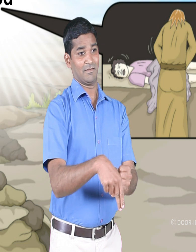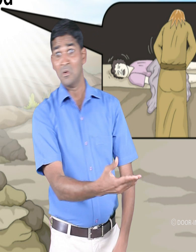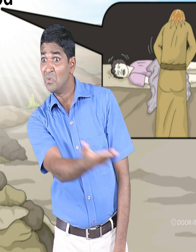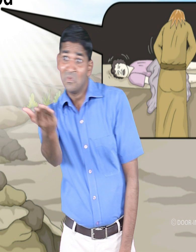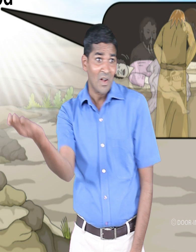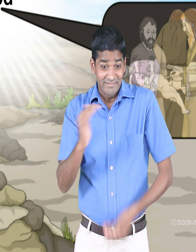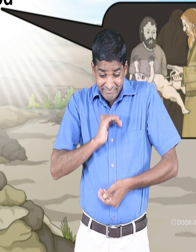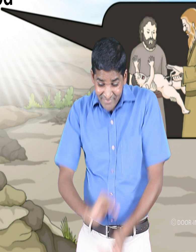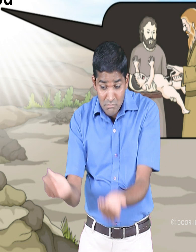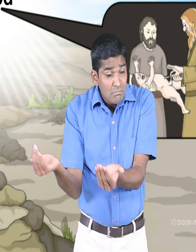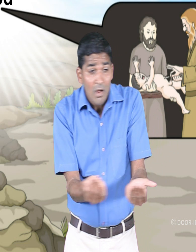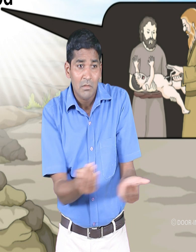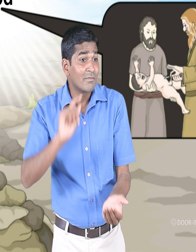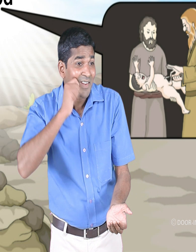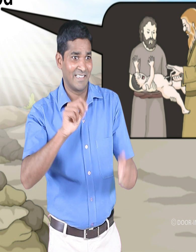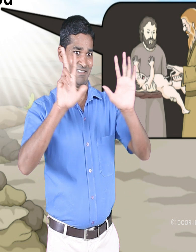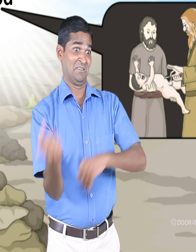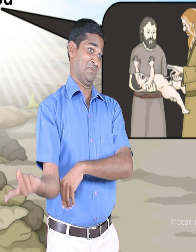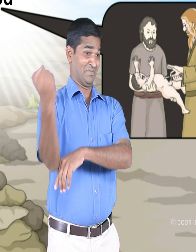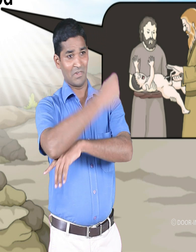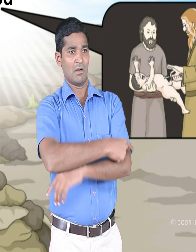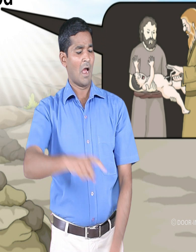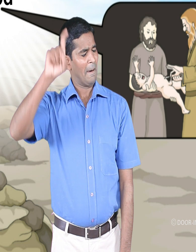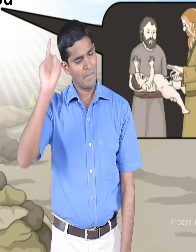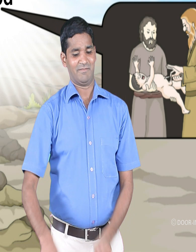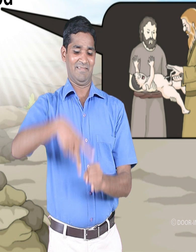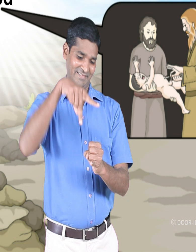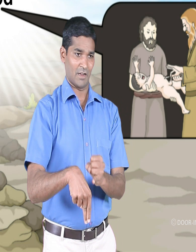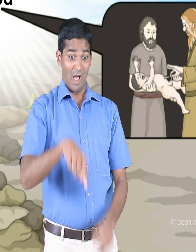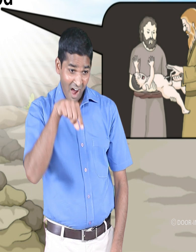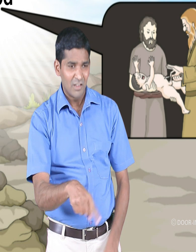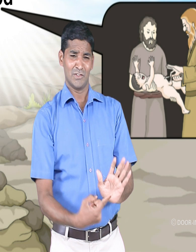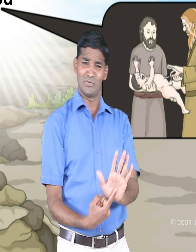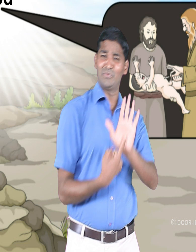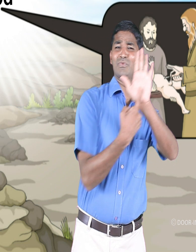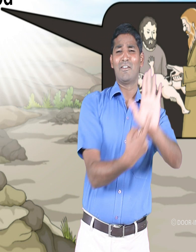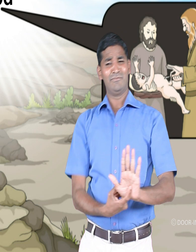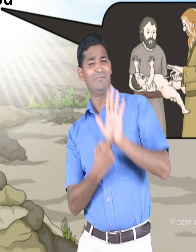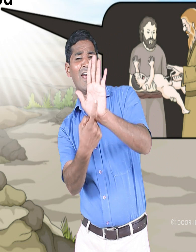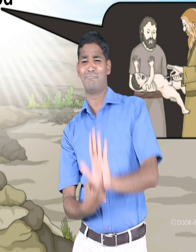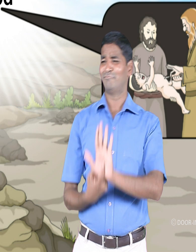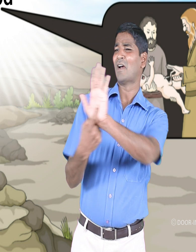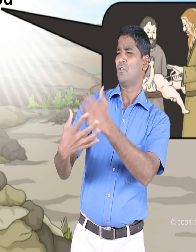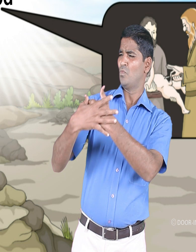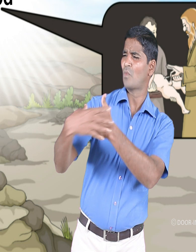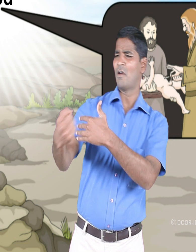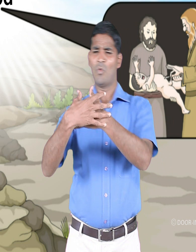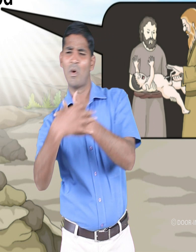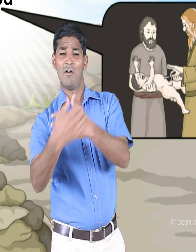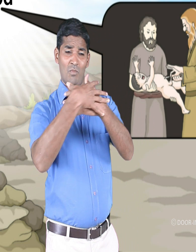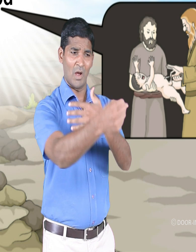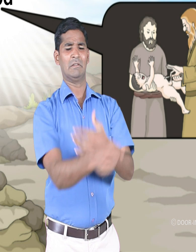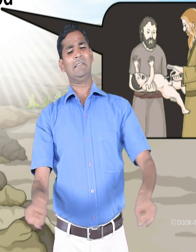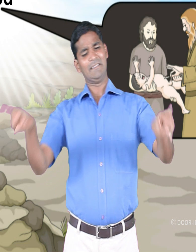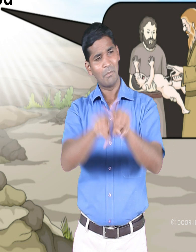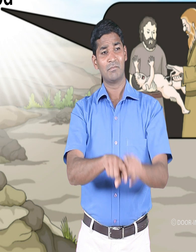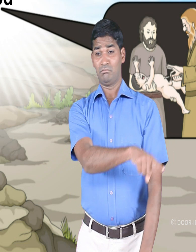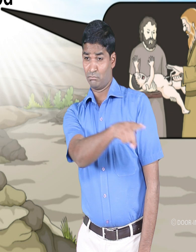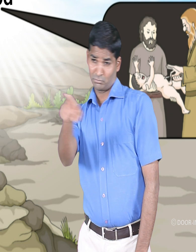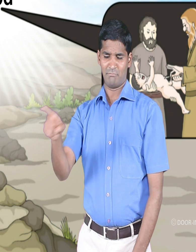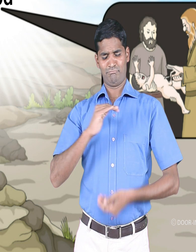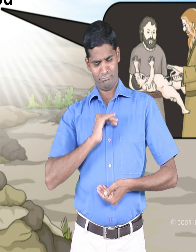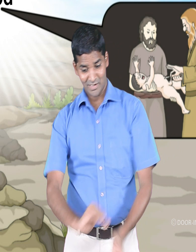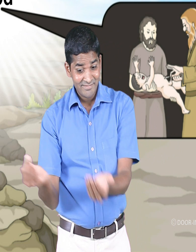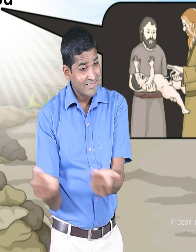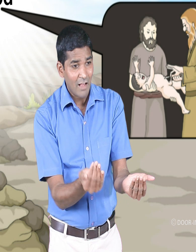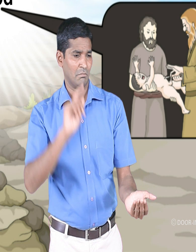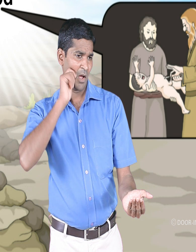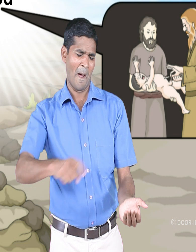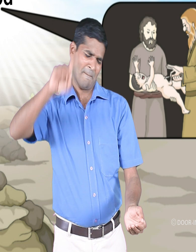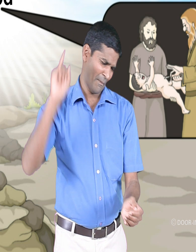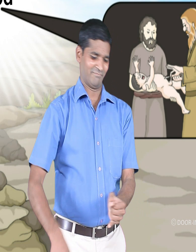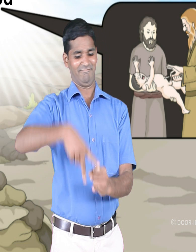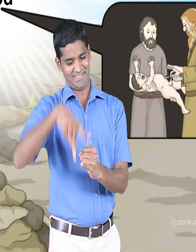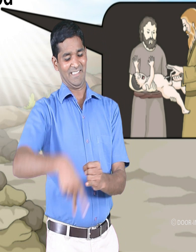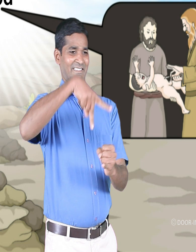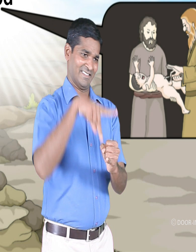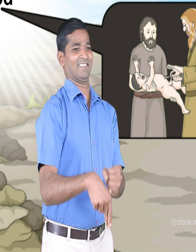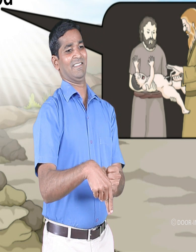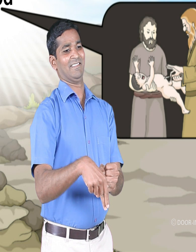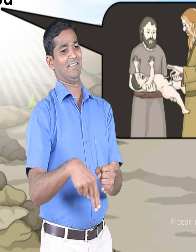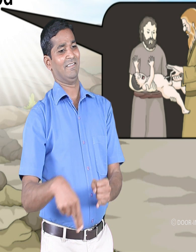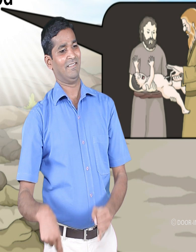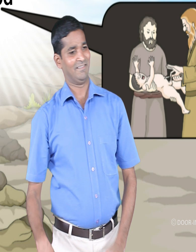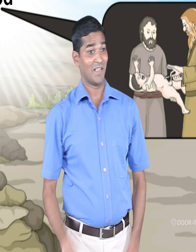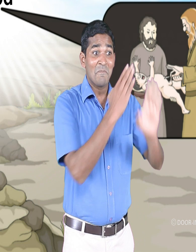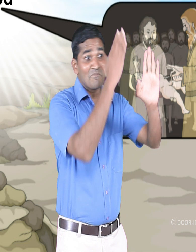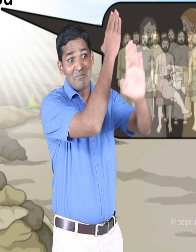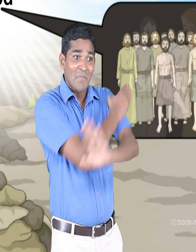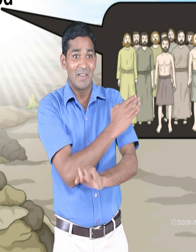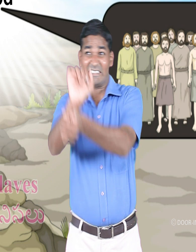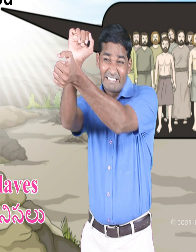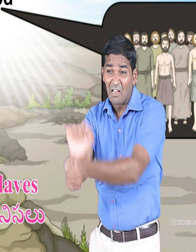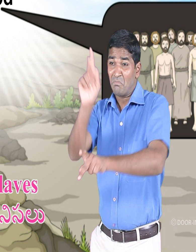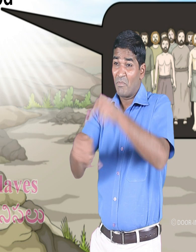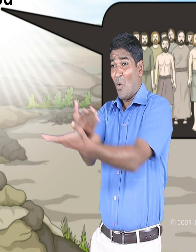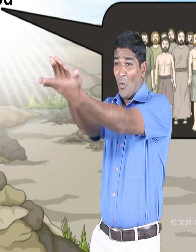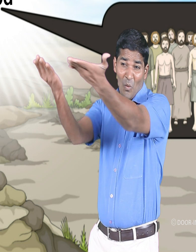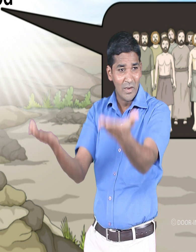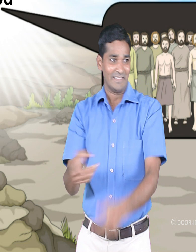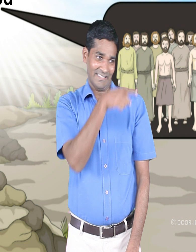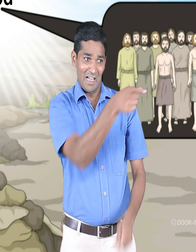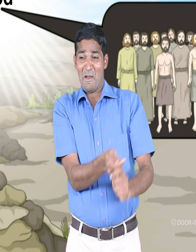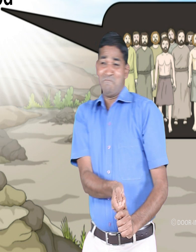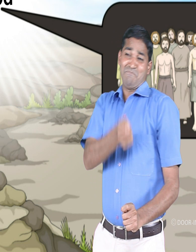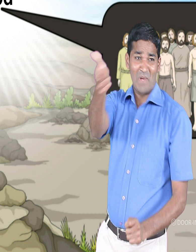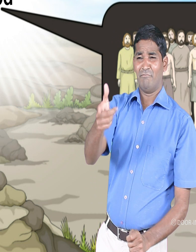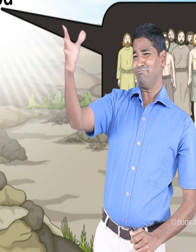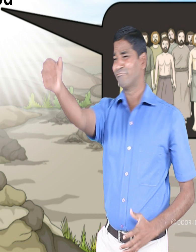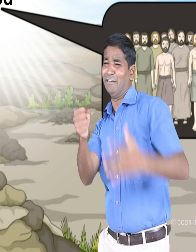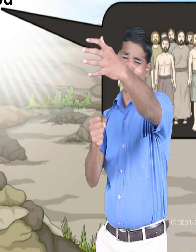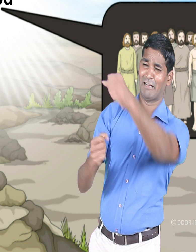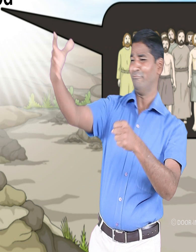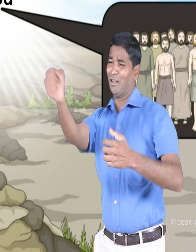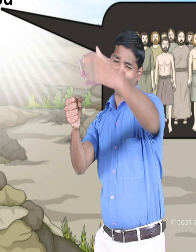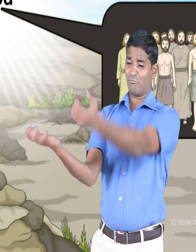Generation after generation, every male must be circumcised when he is eight days old, including those born in your household and those purchased from a foreigner—even those who are not your offspring.